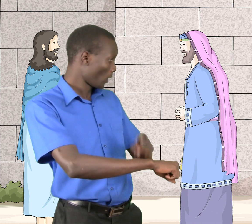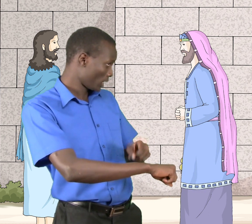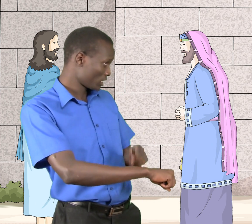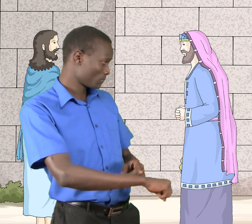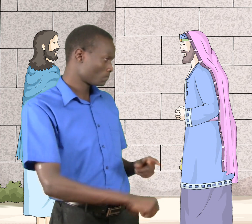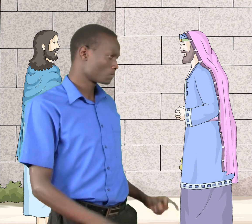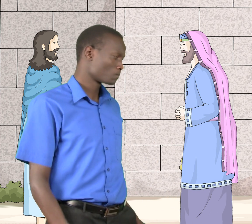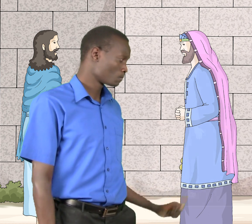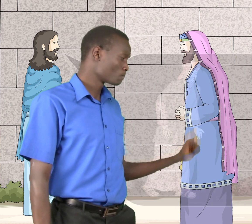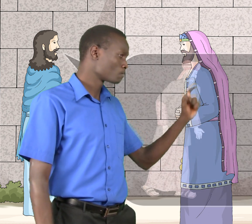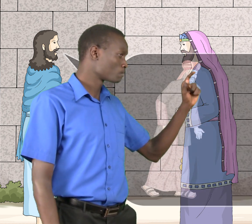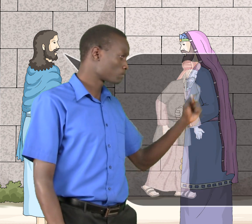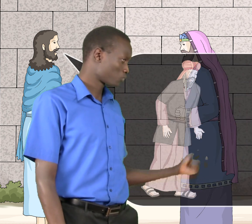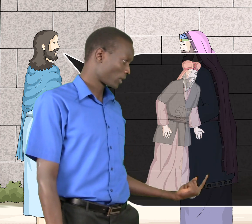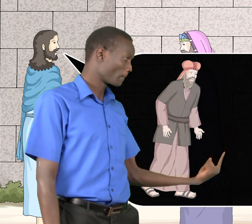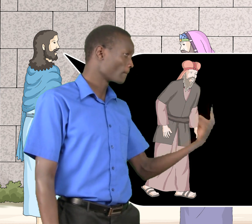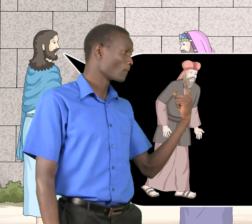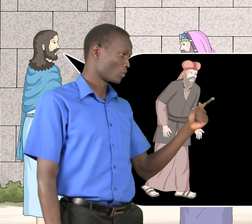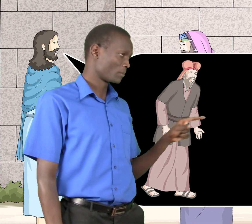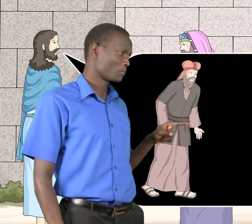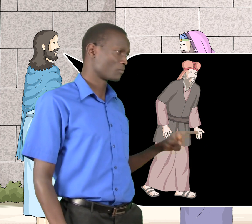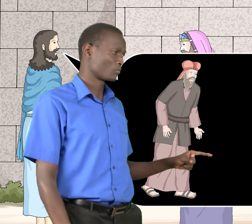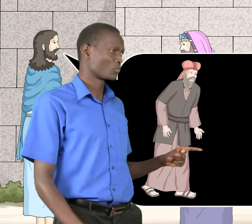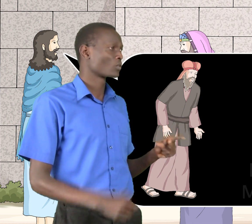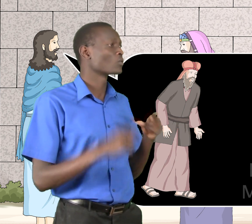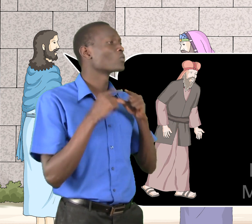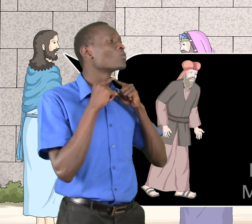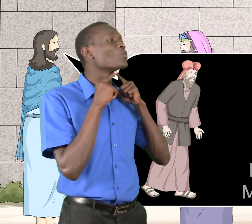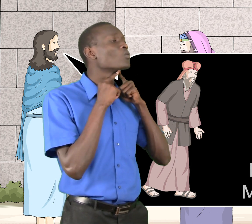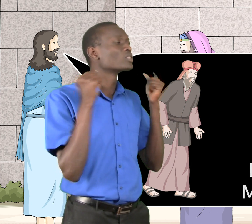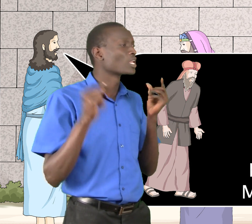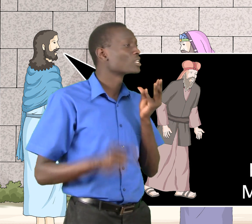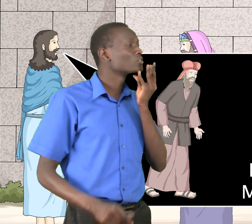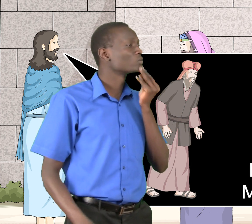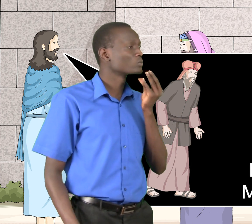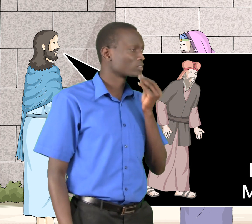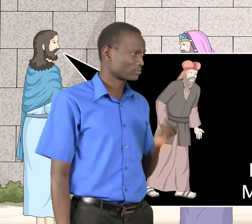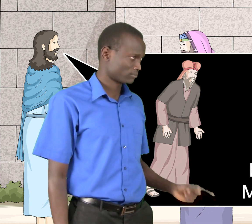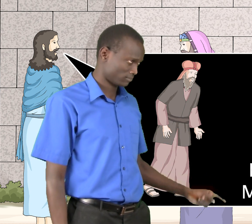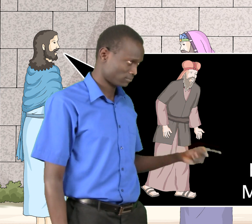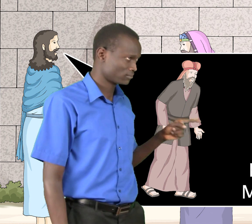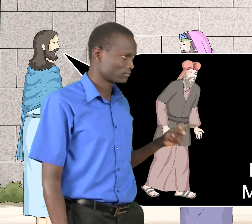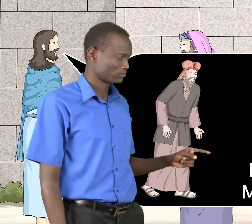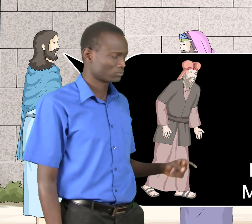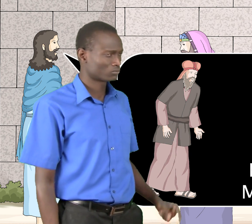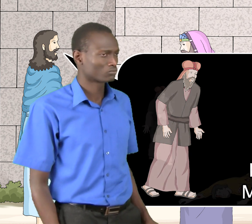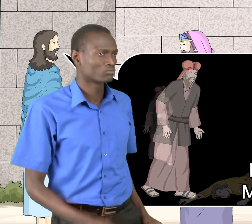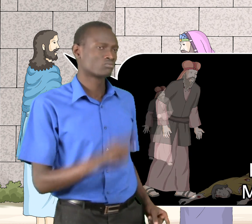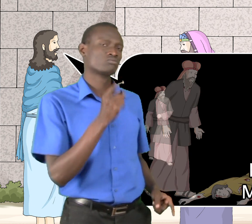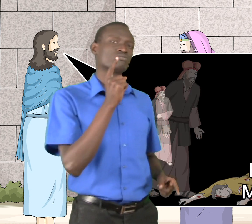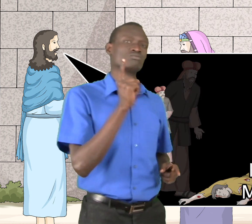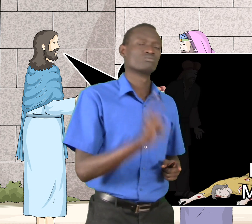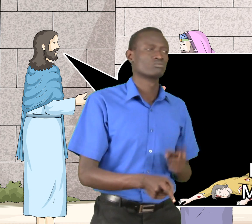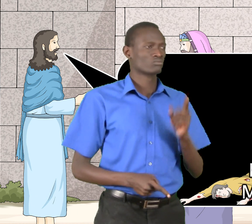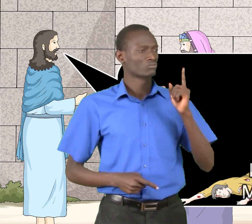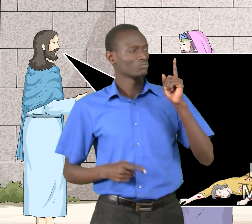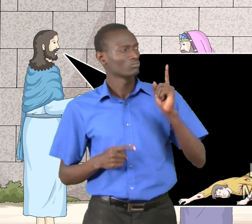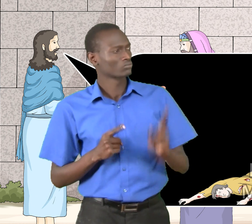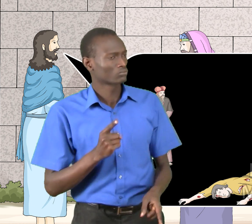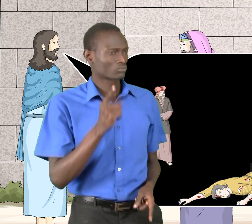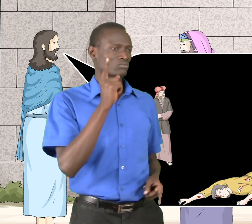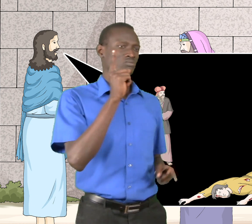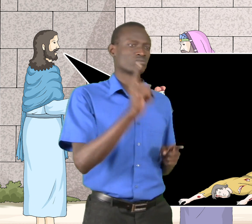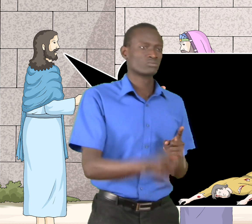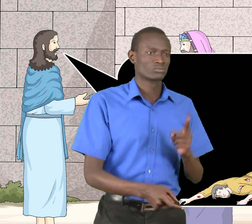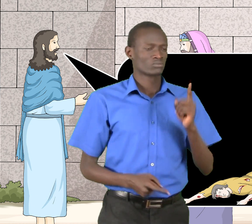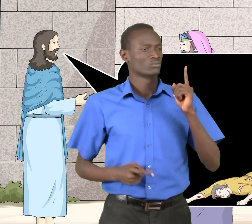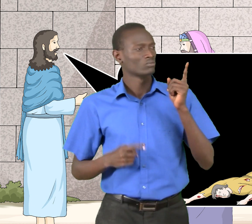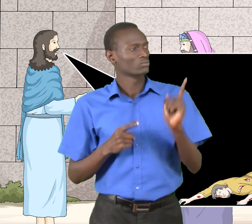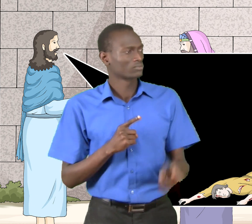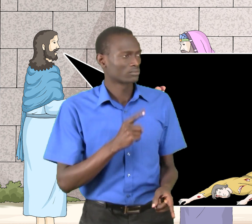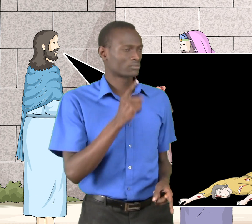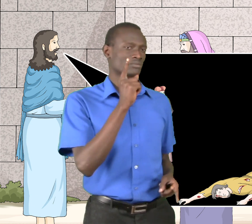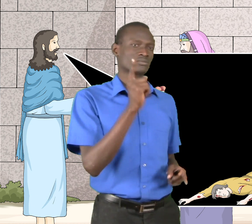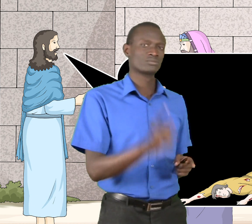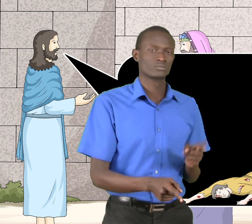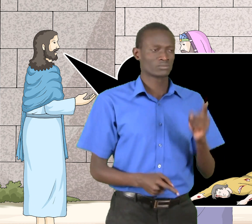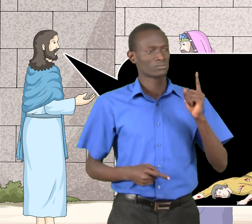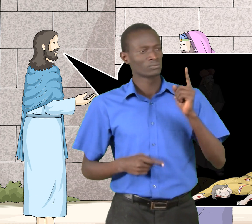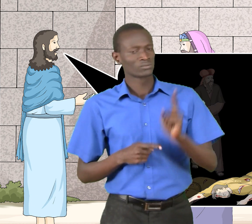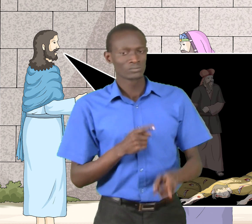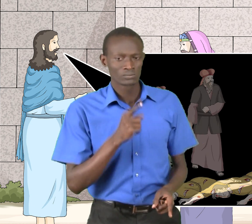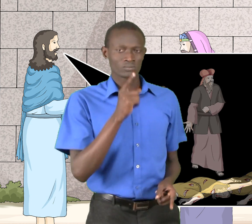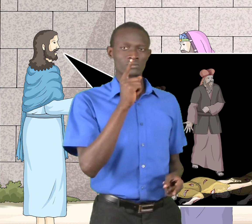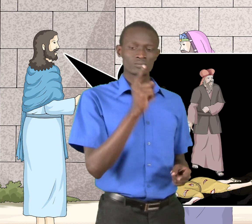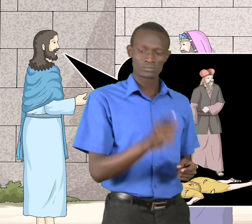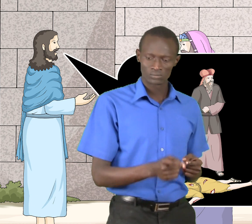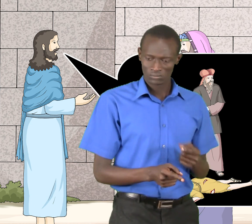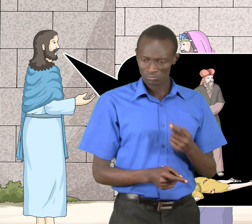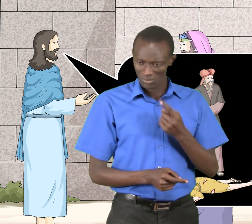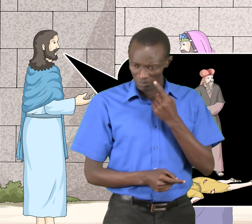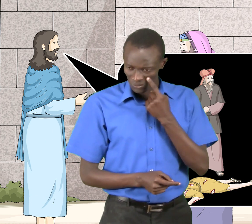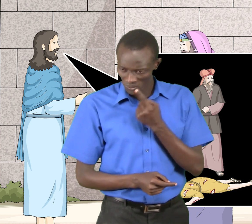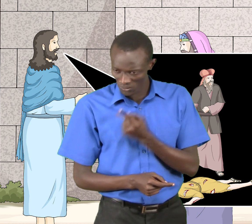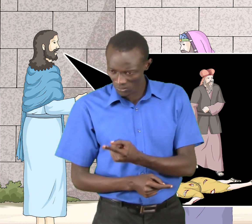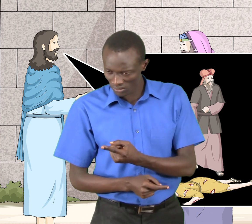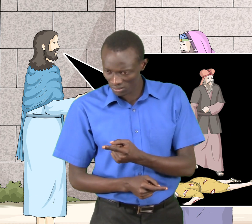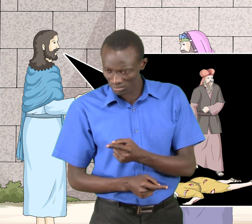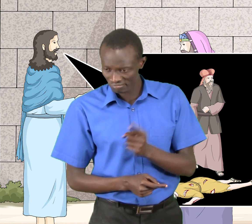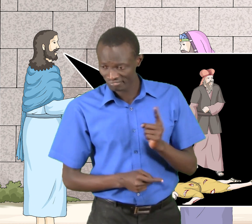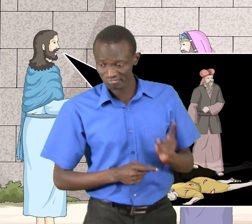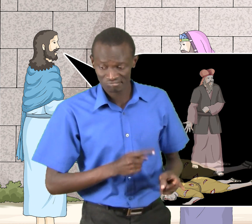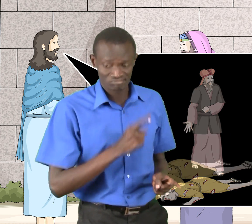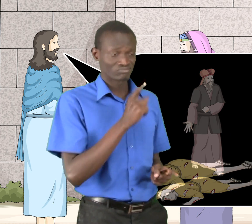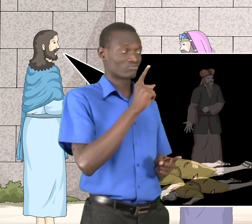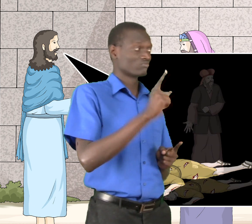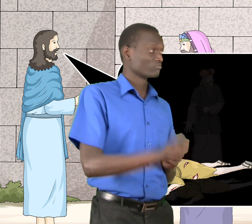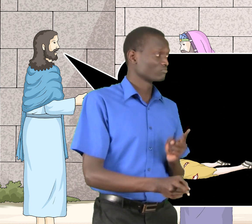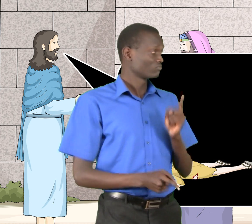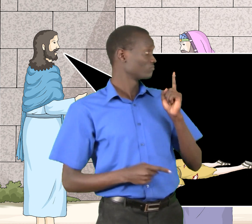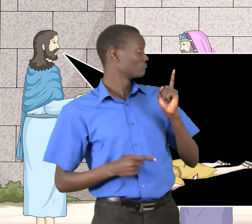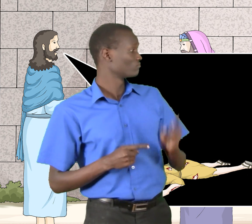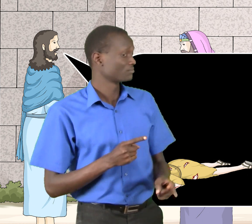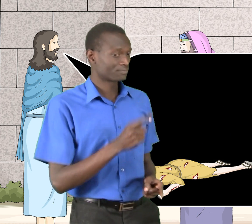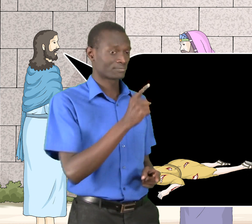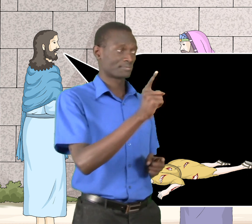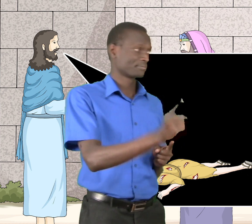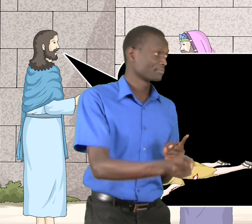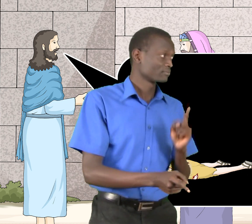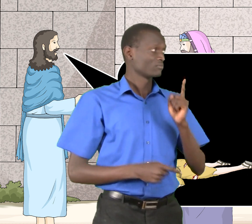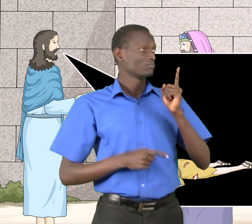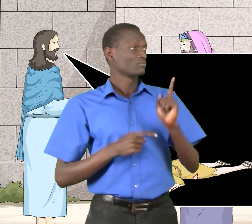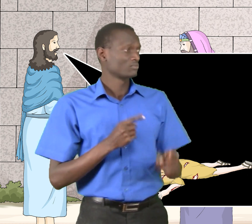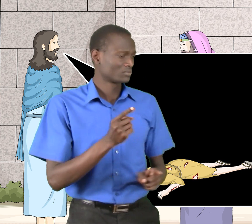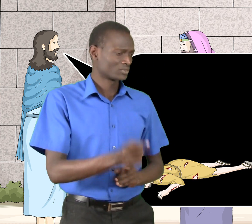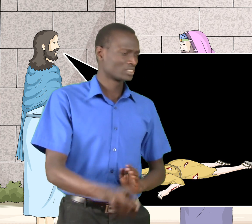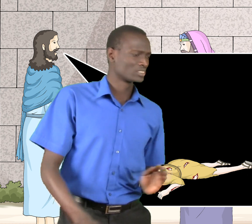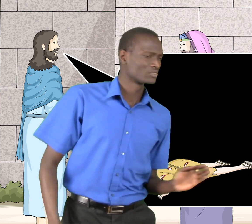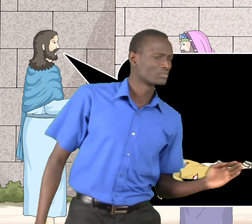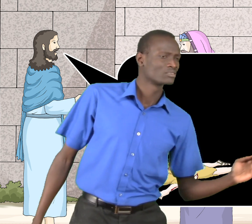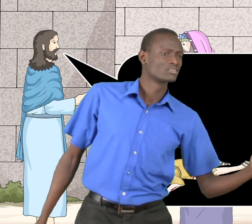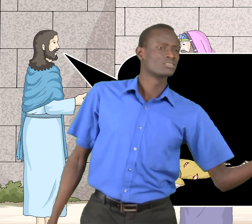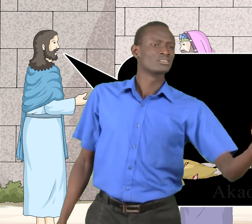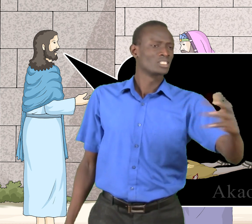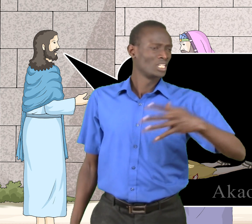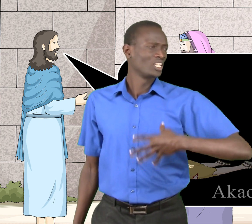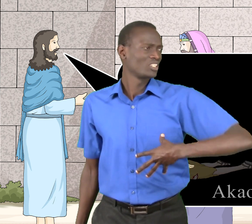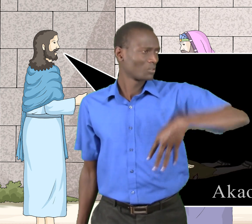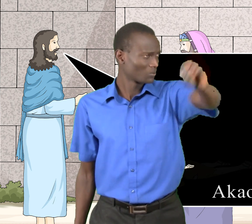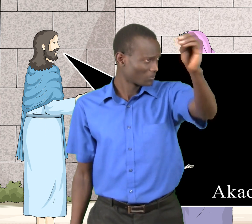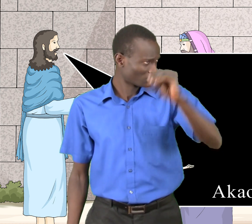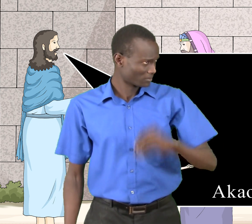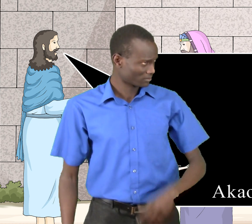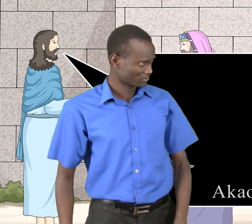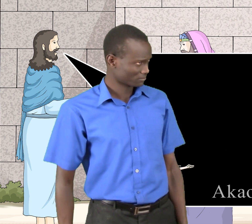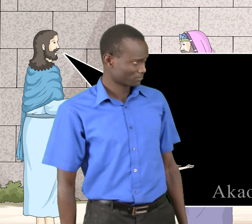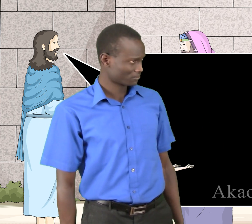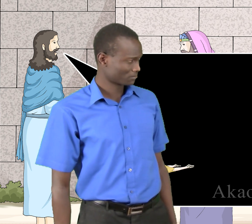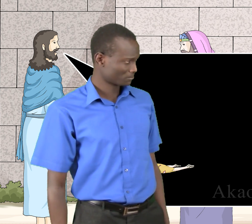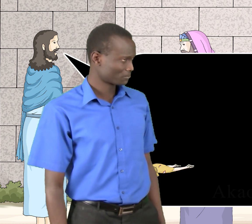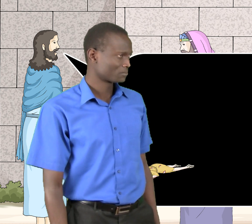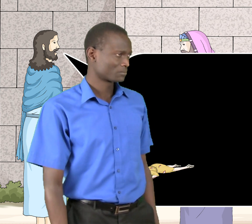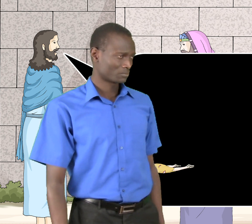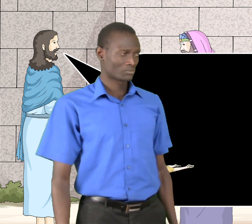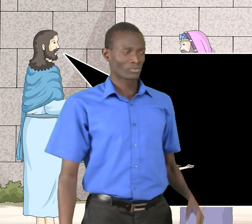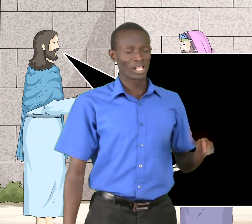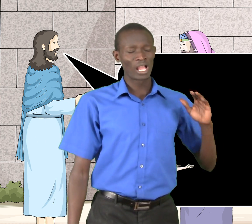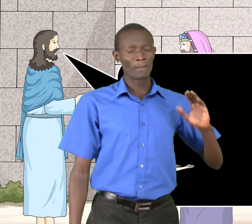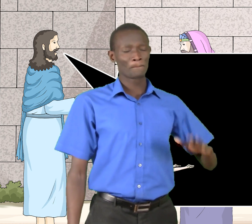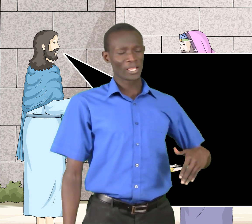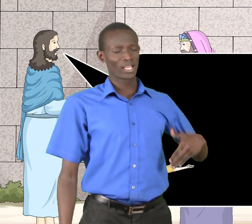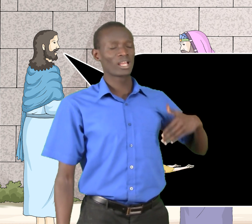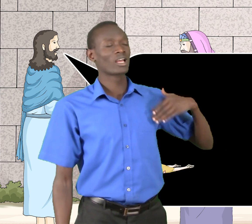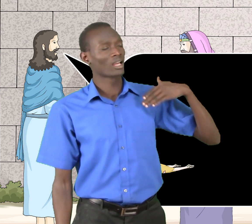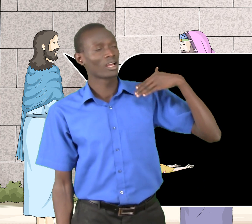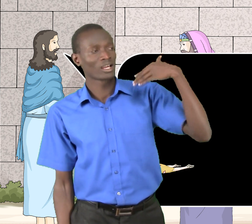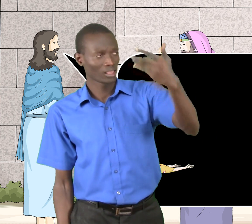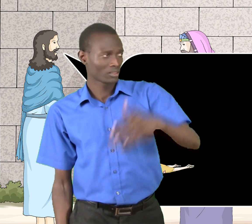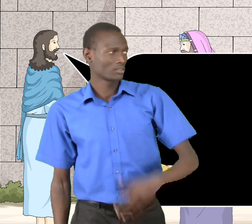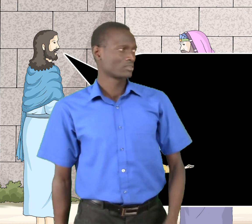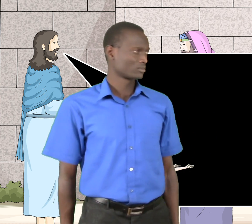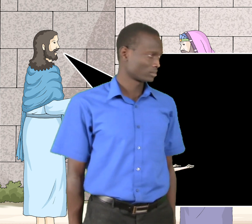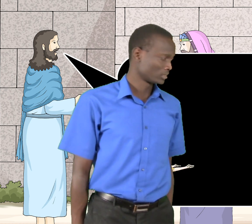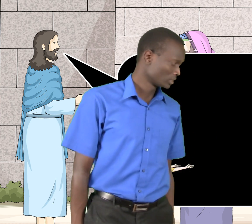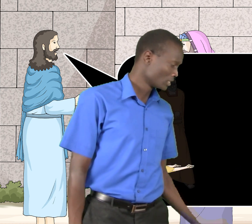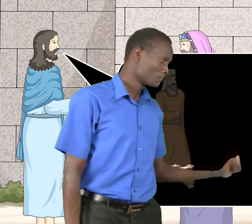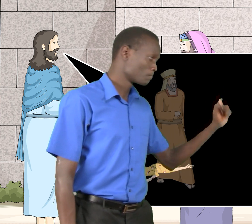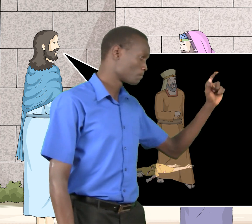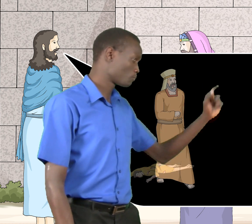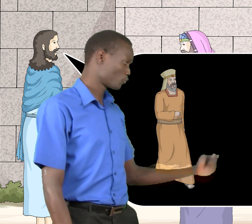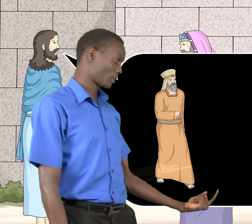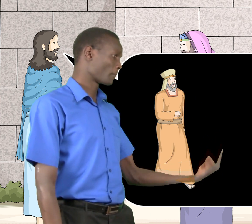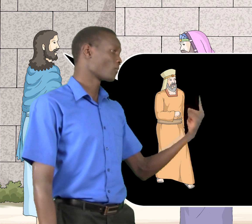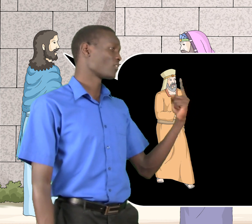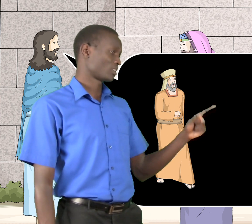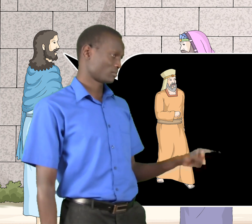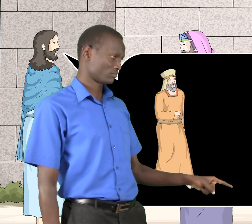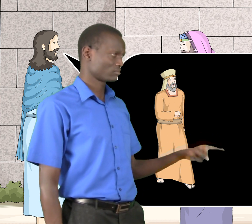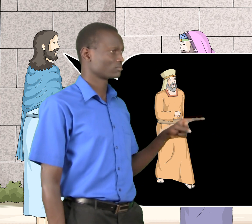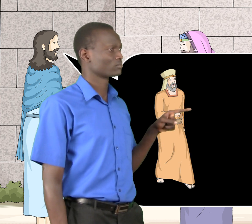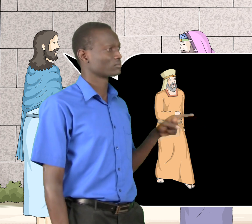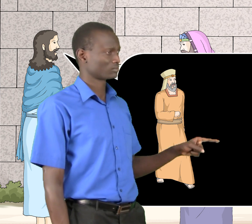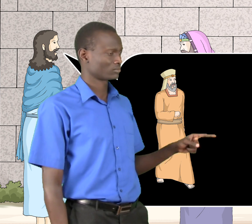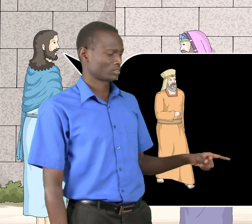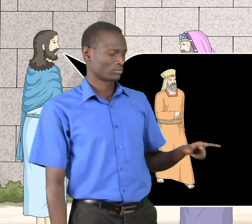Now by chance a priest was going down the same road, but when he saw him, he passed by on the other side.